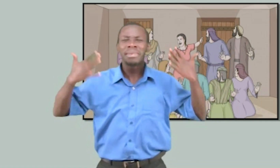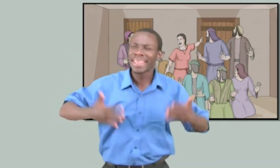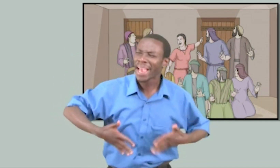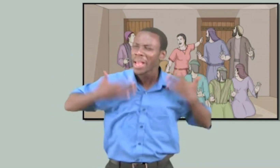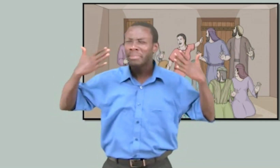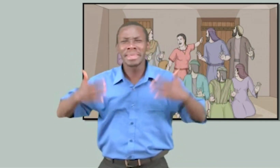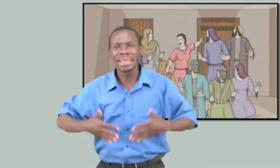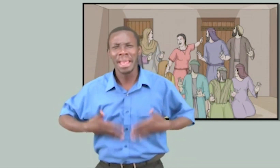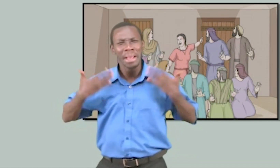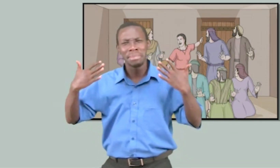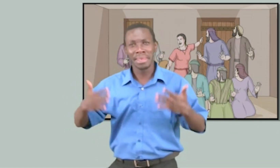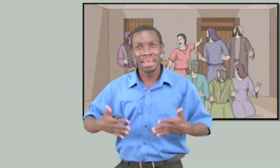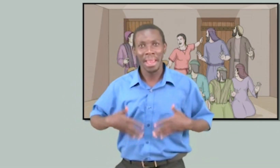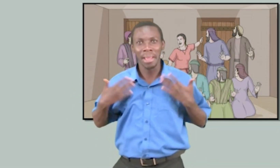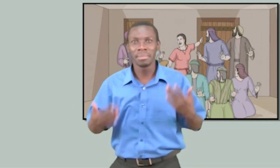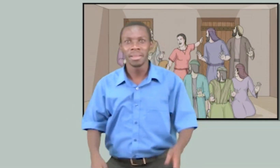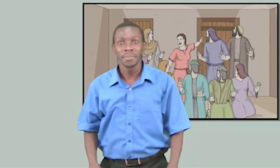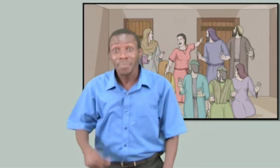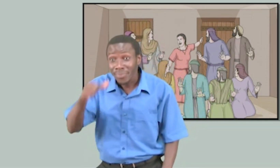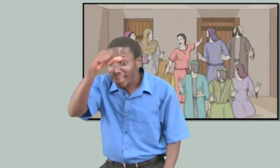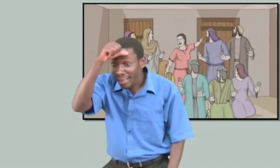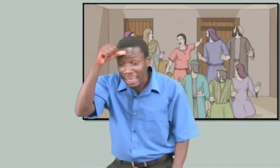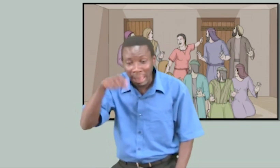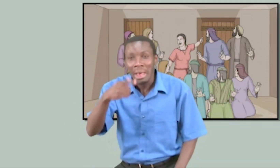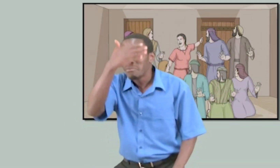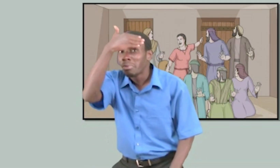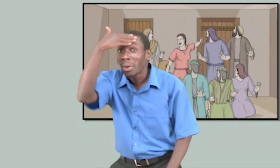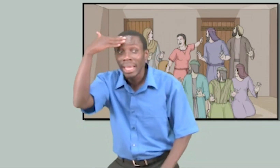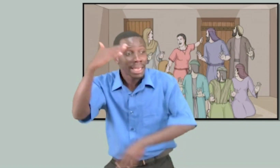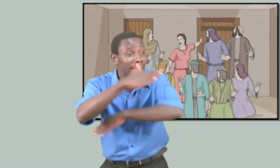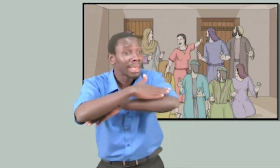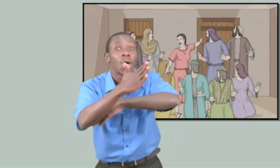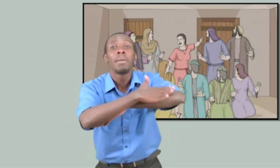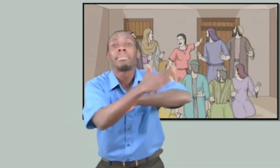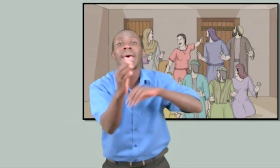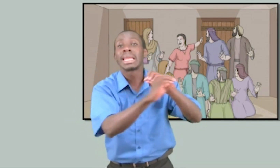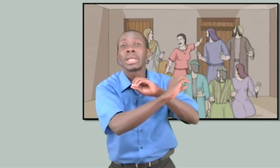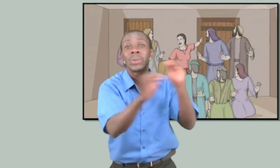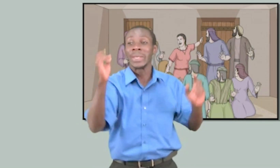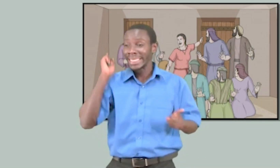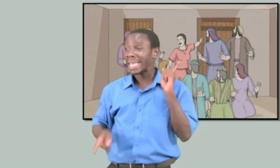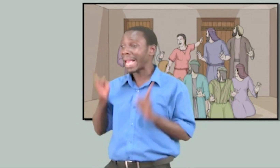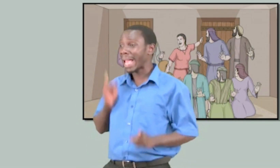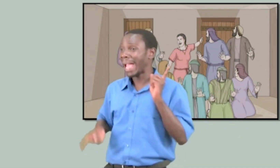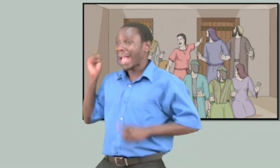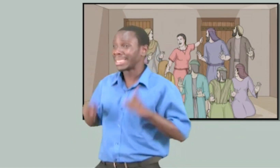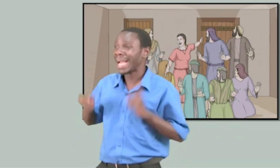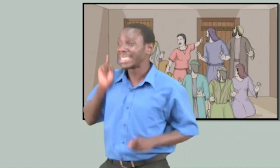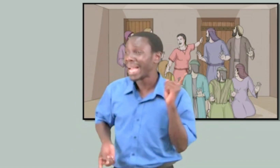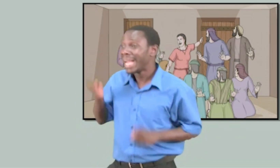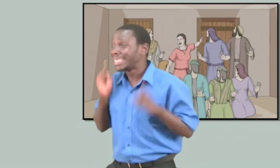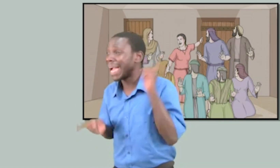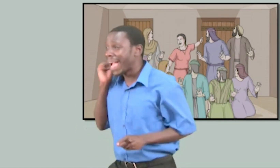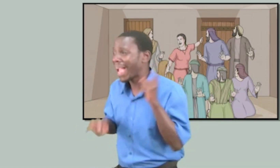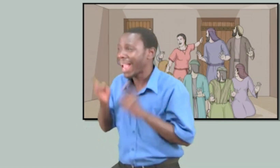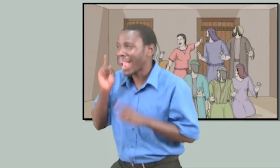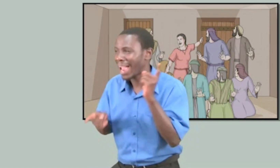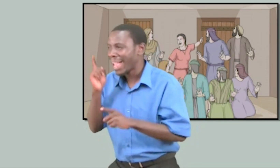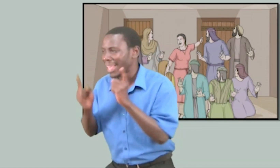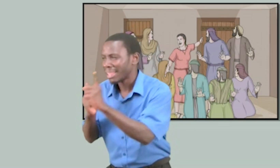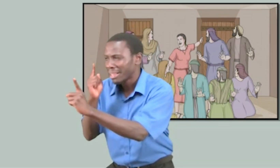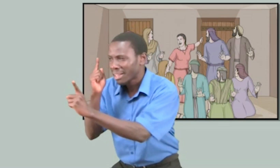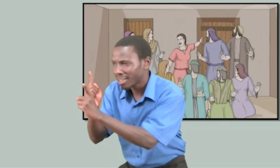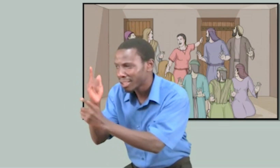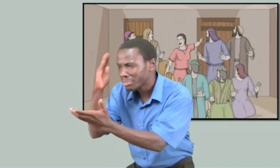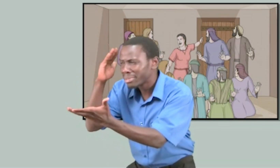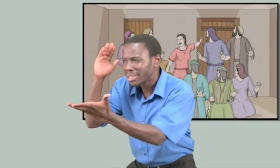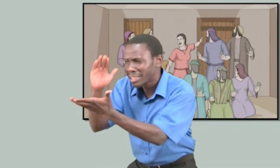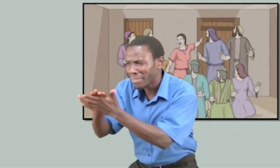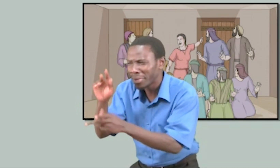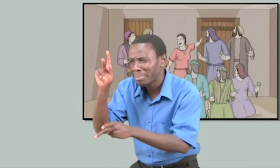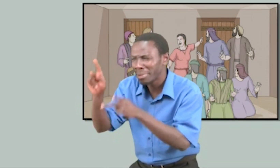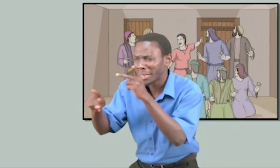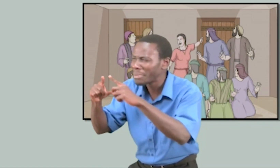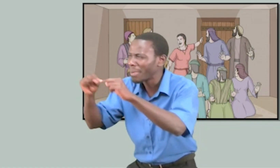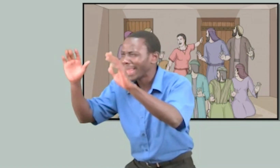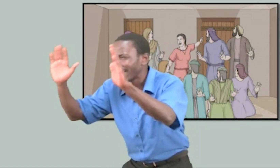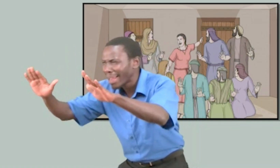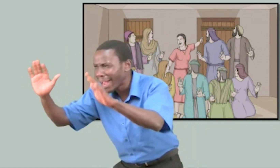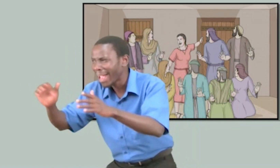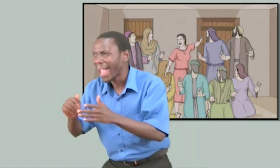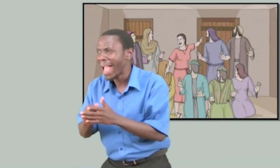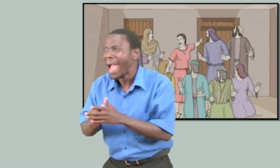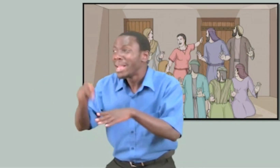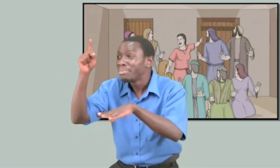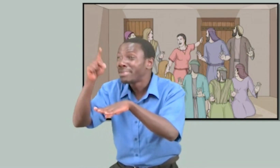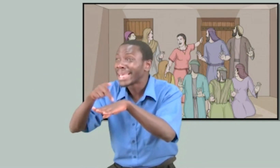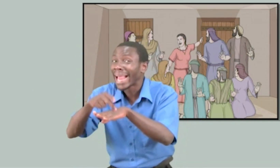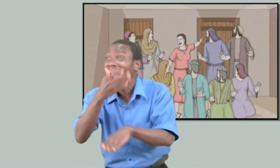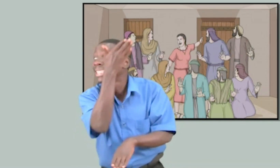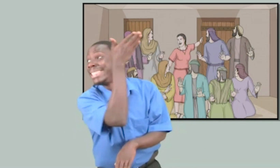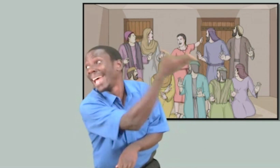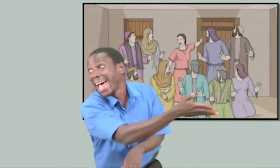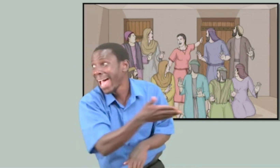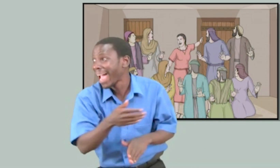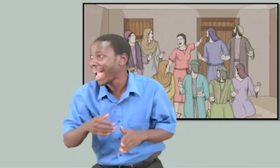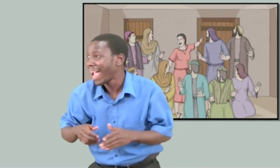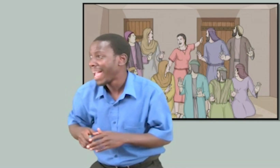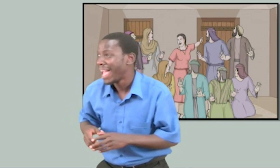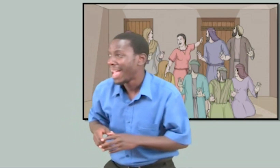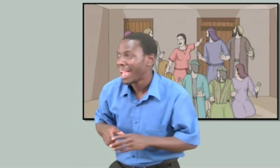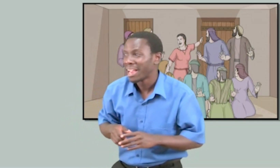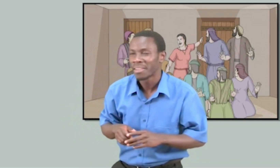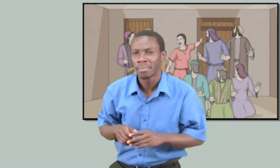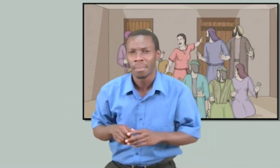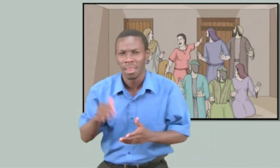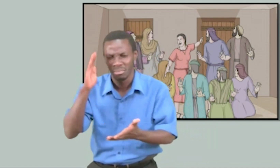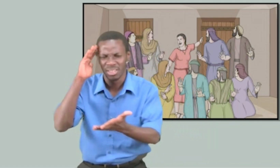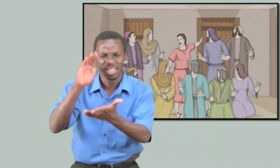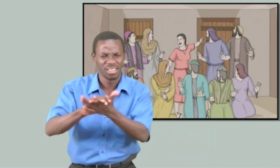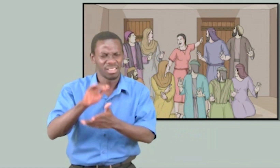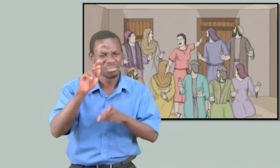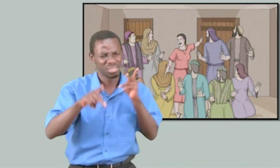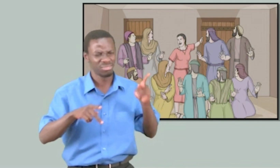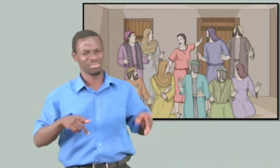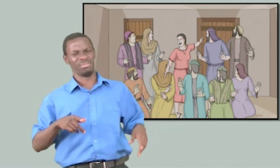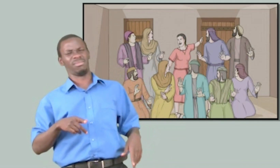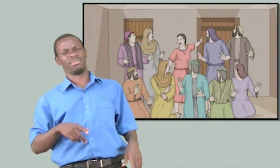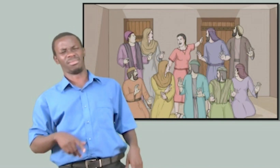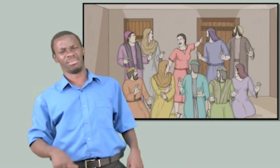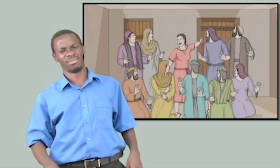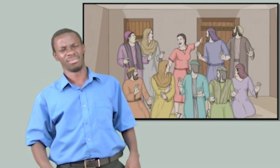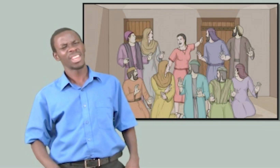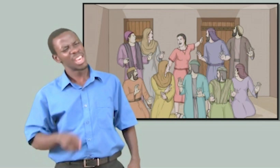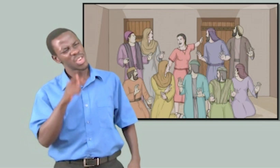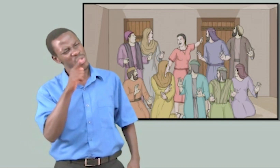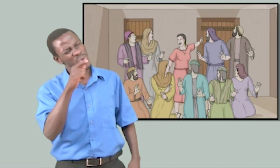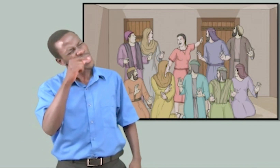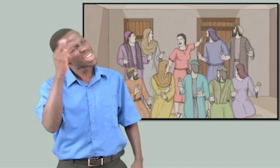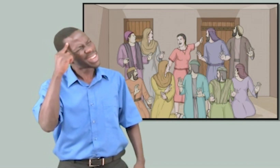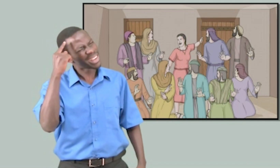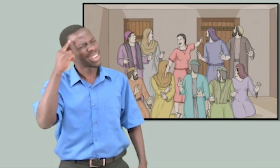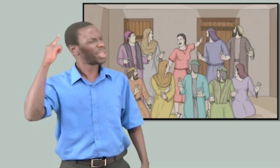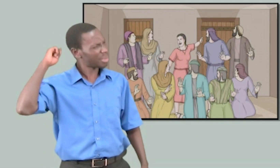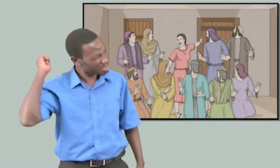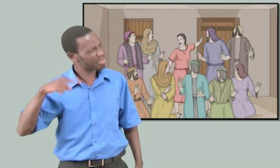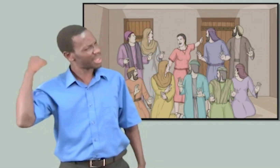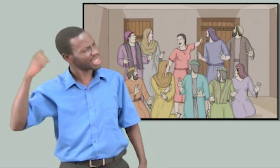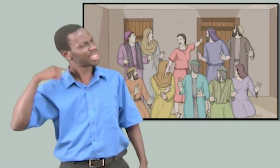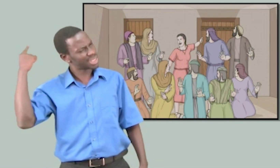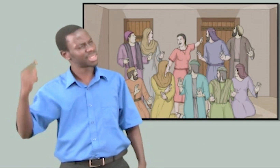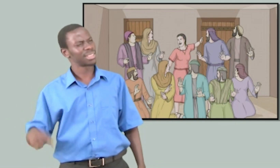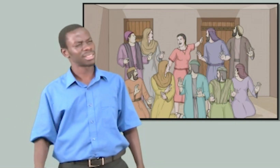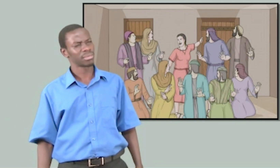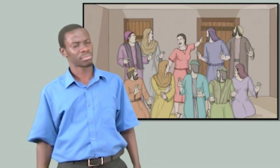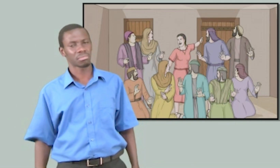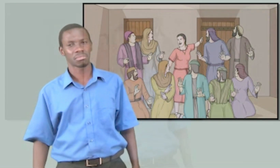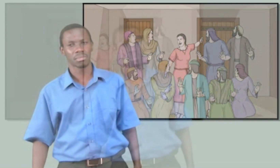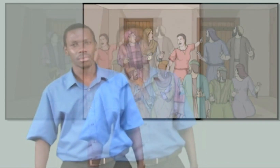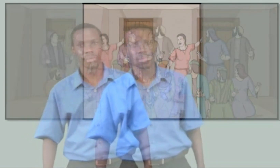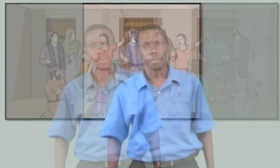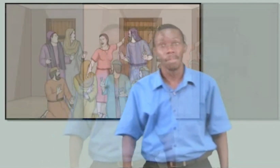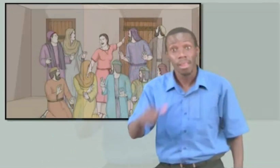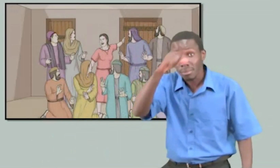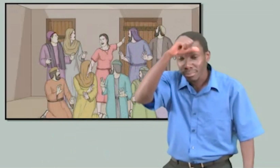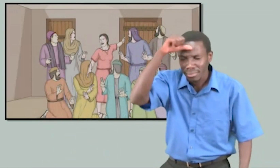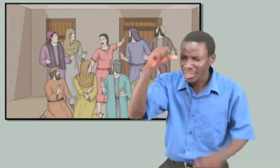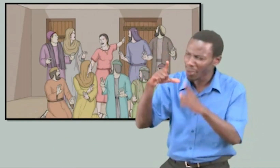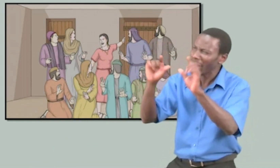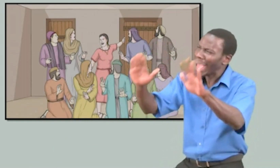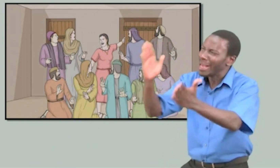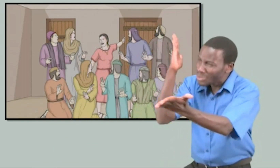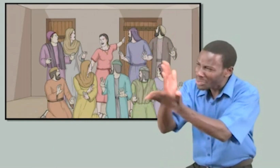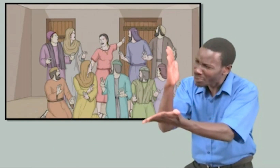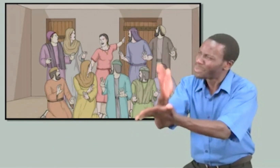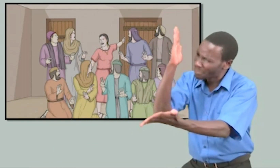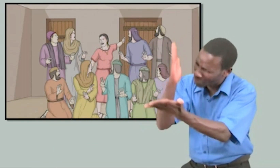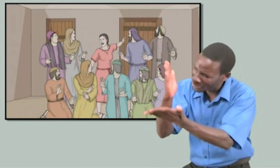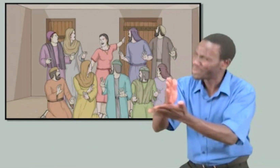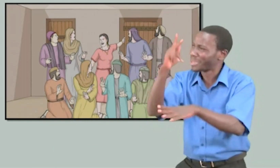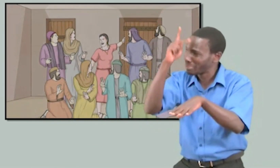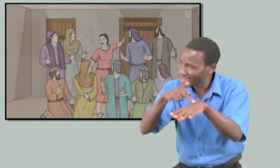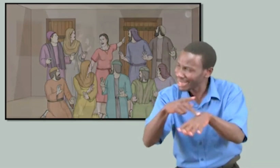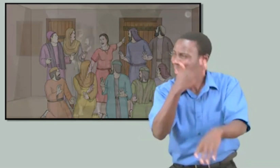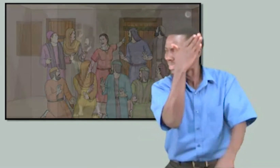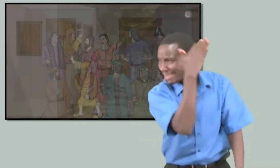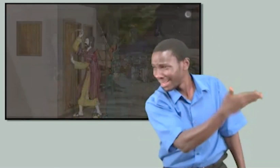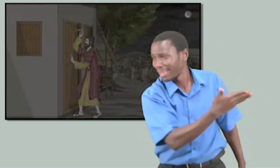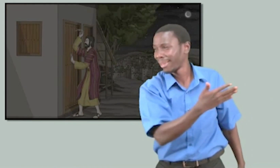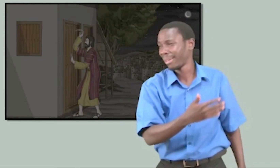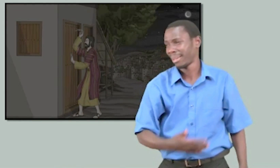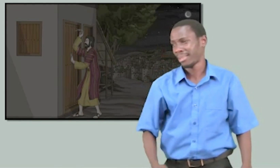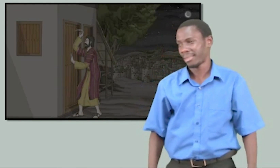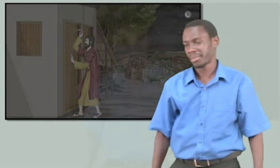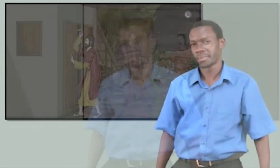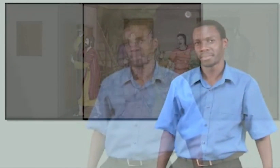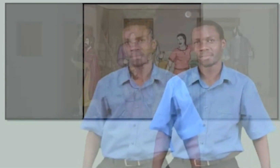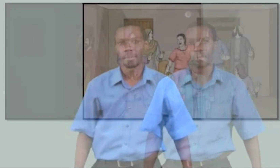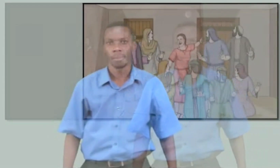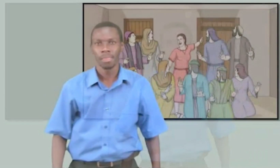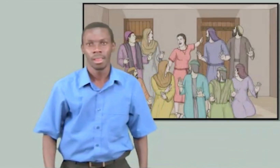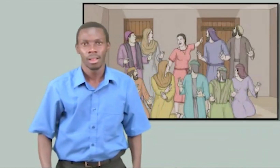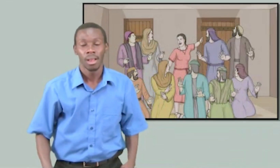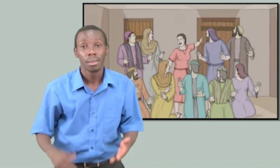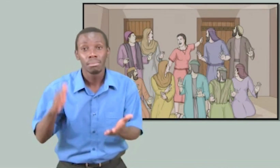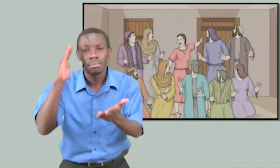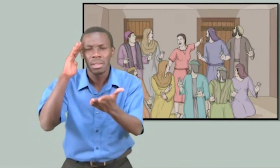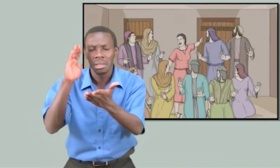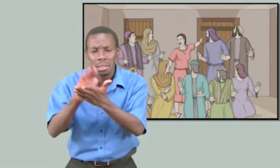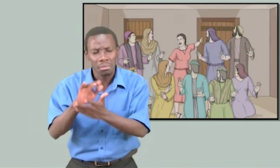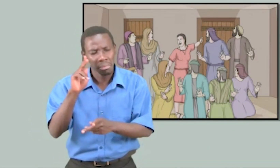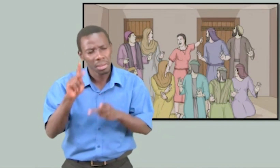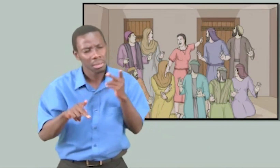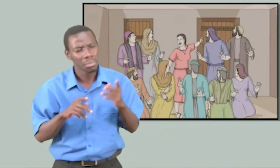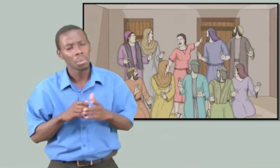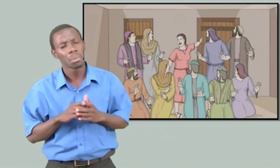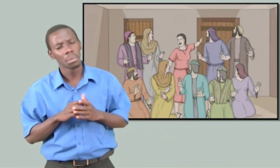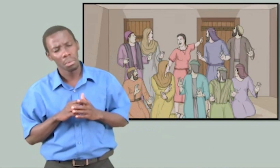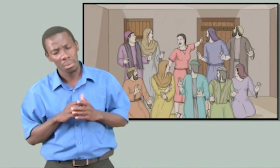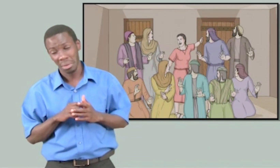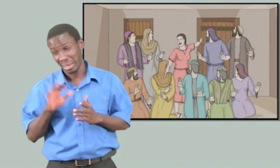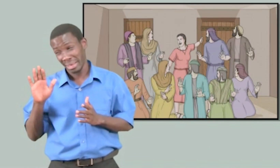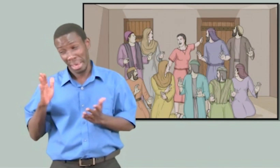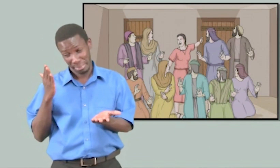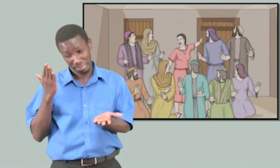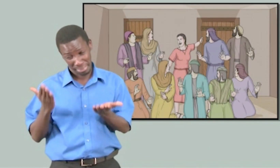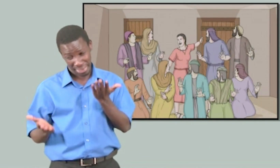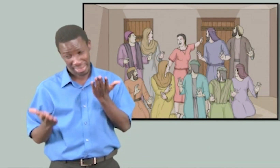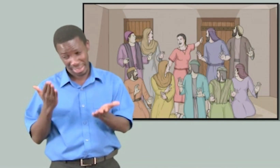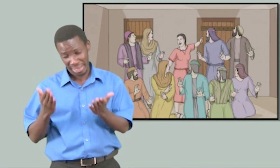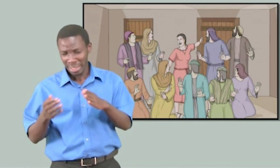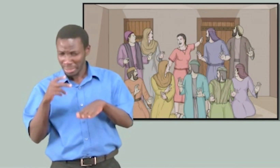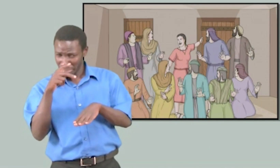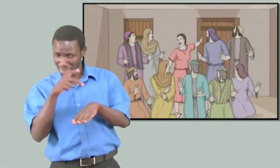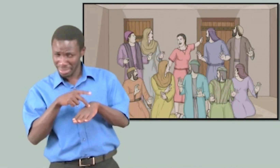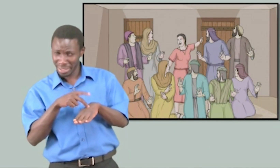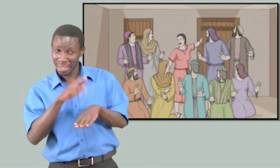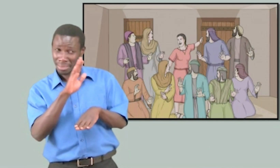But when she kept insisting it was so, they said, “It must be his angel.”